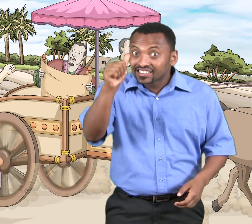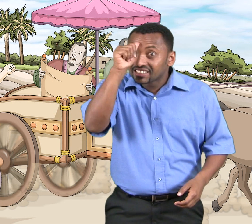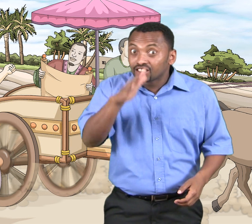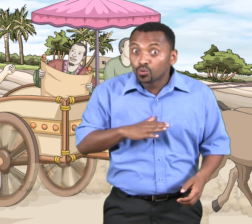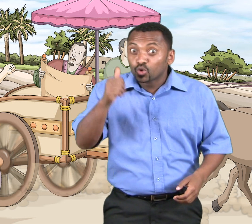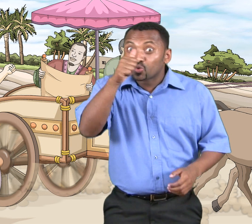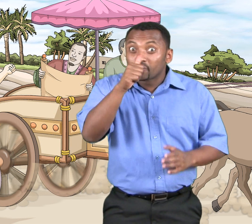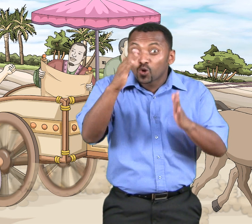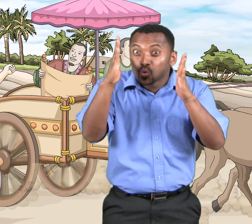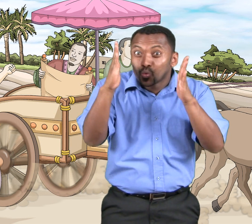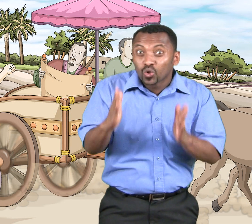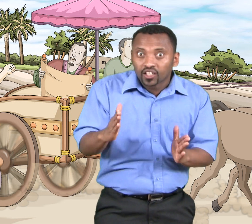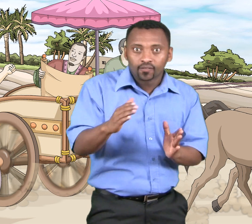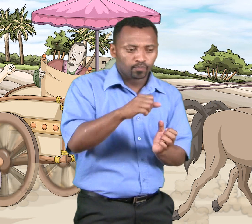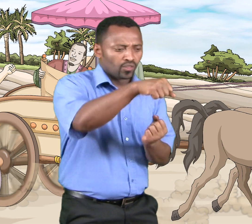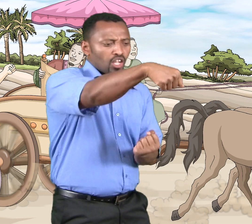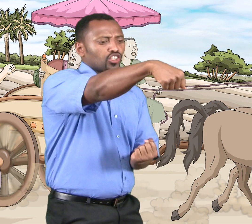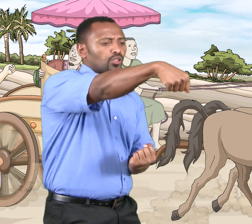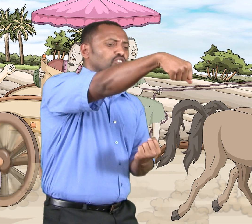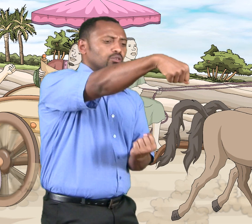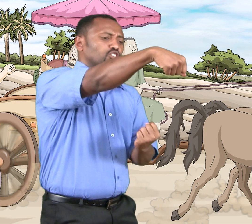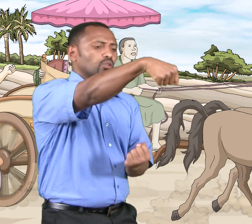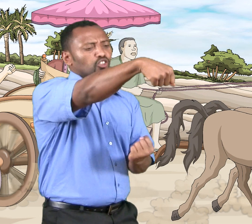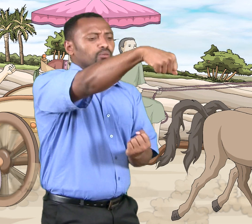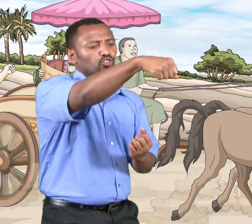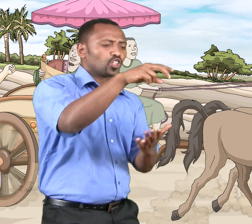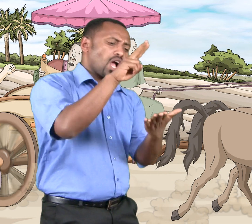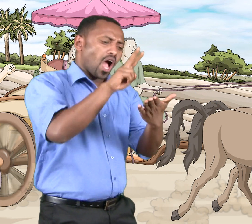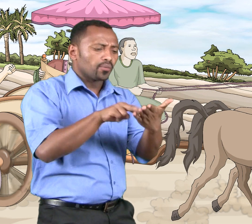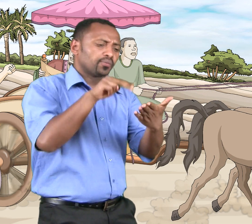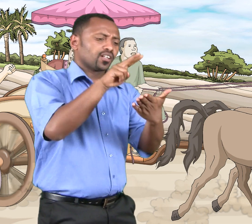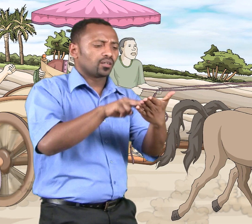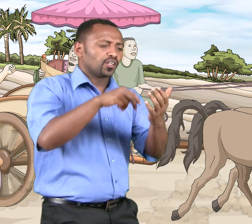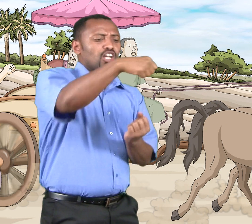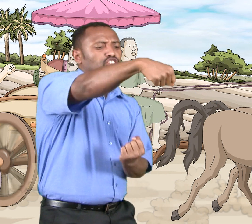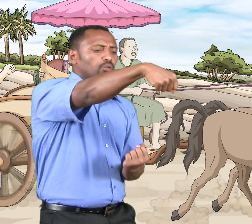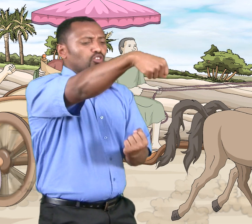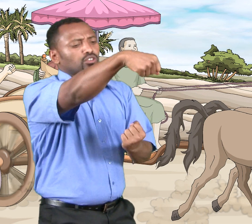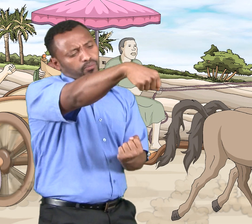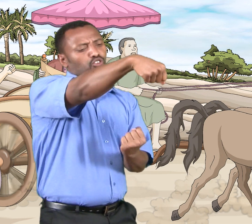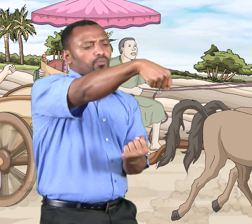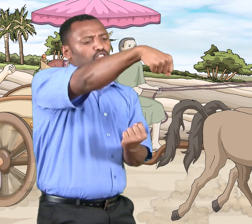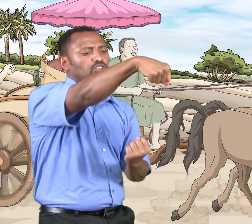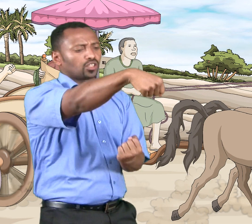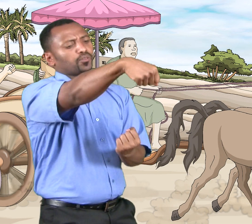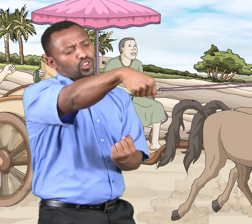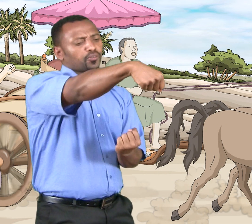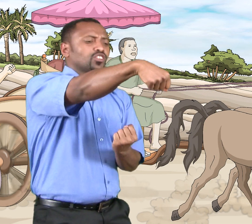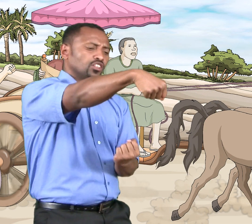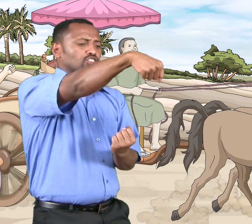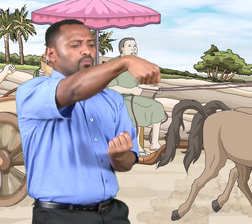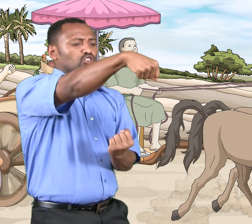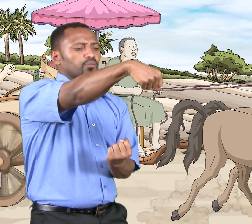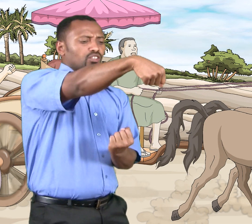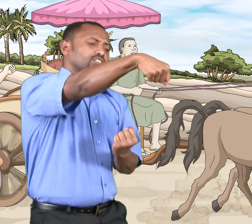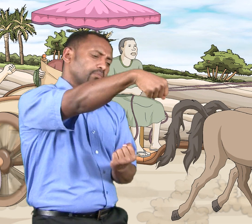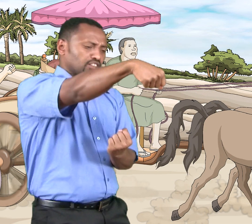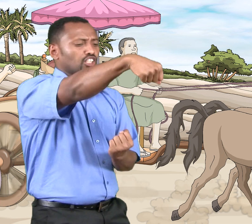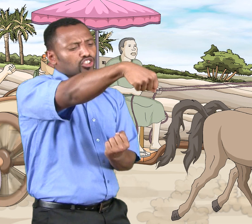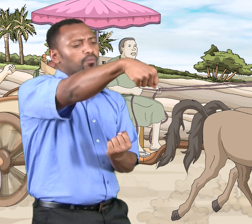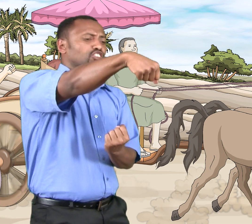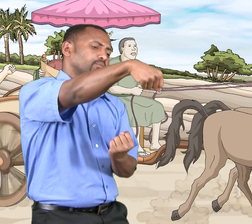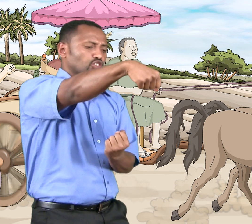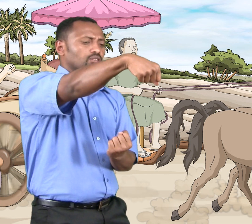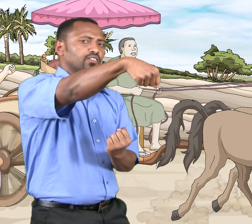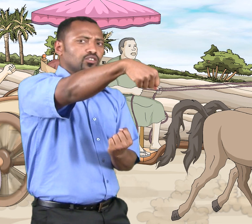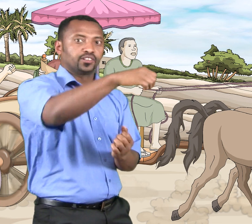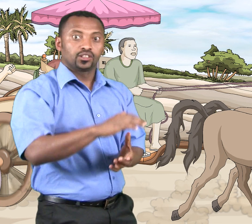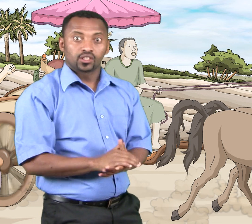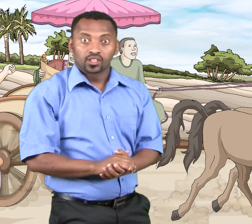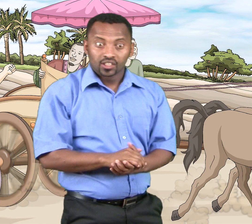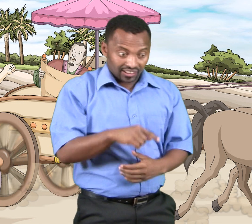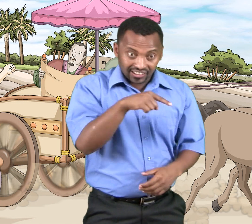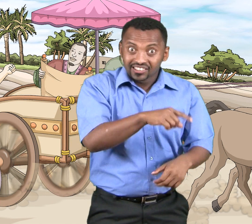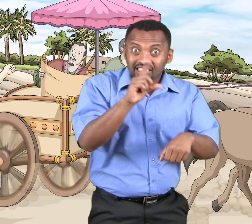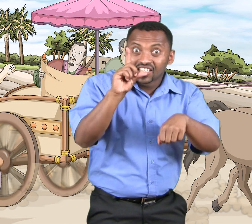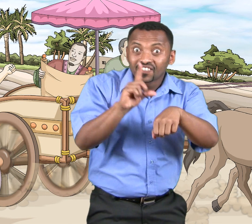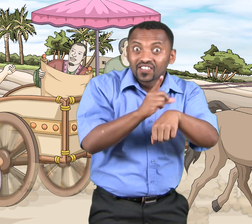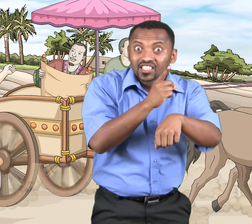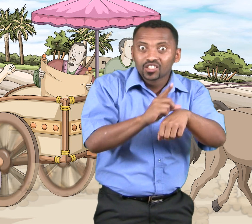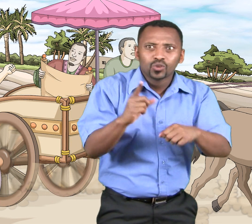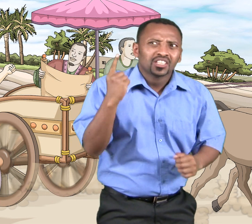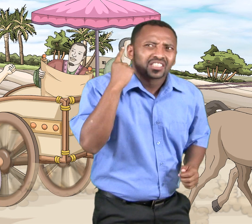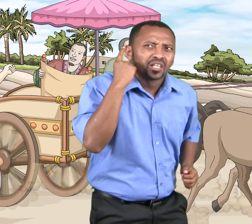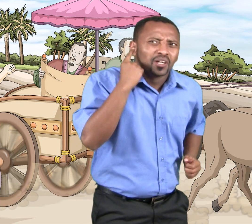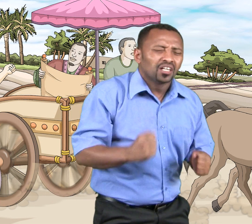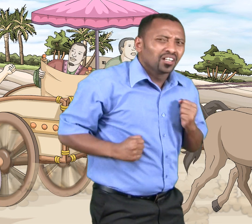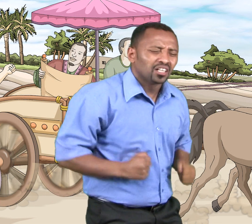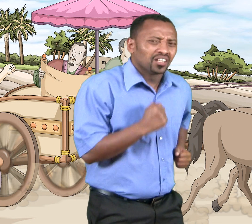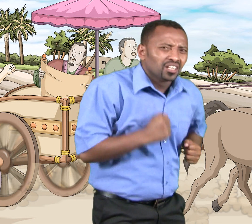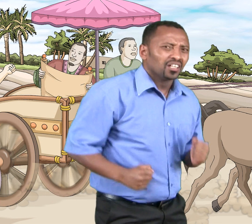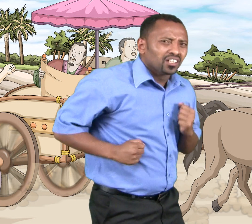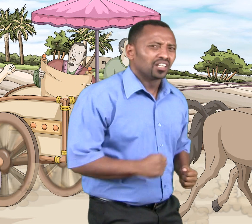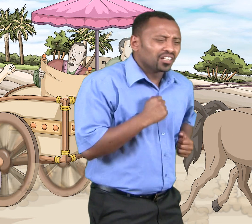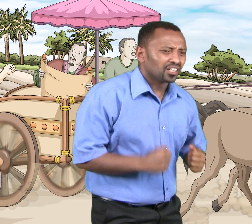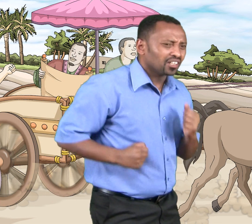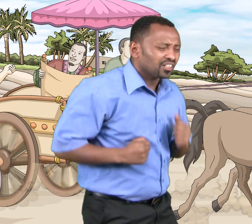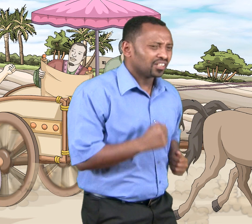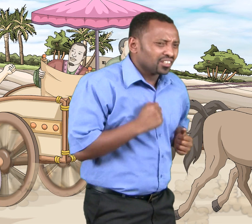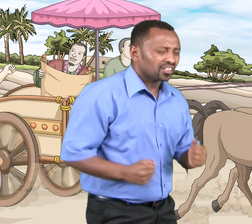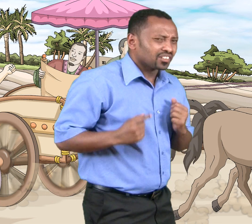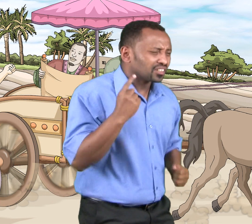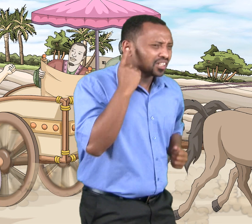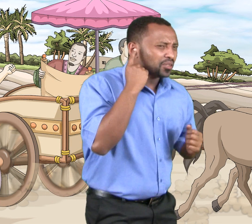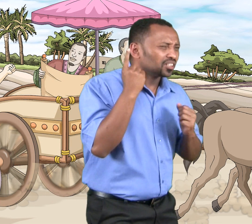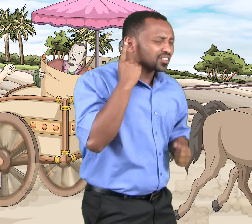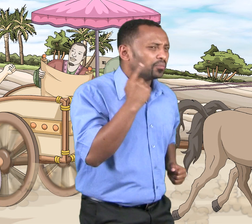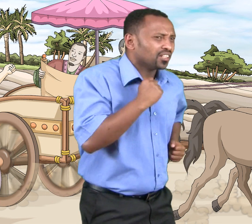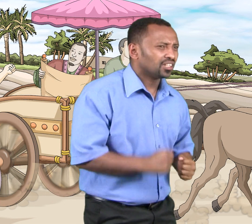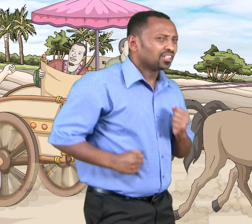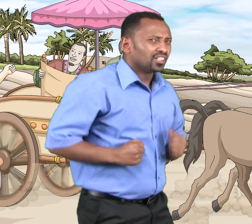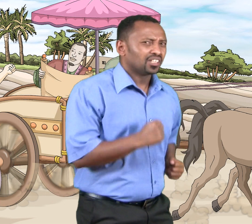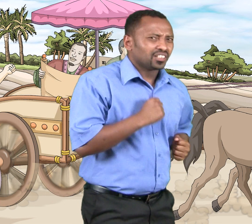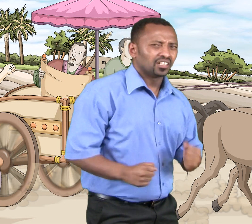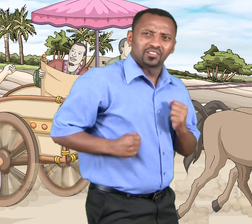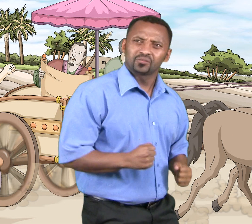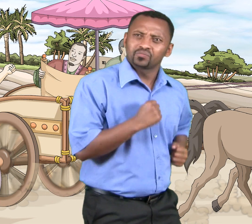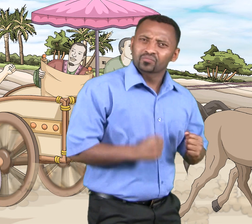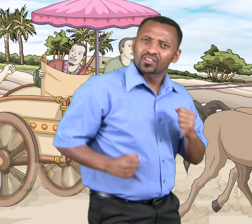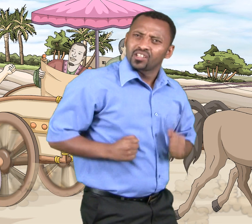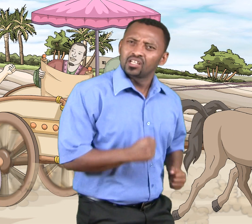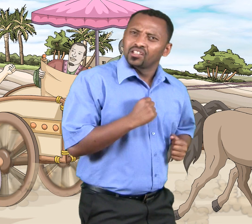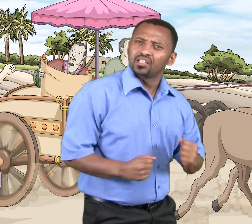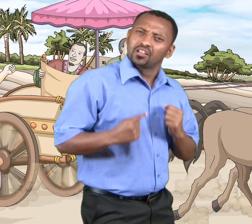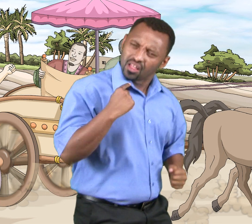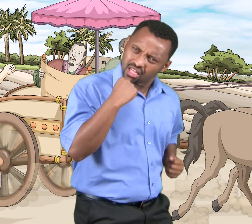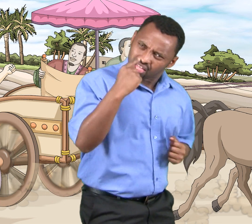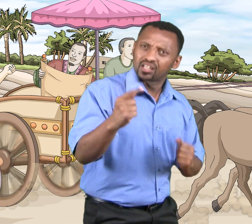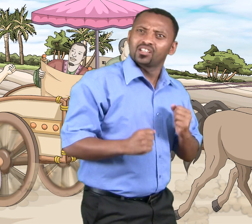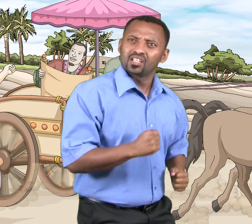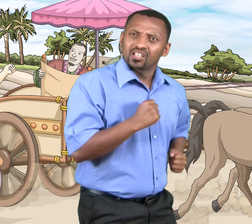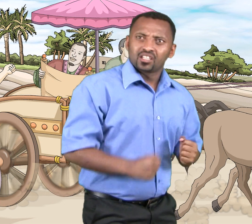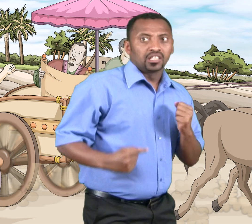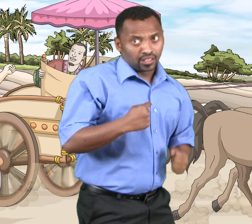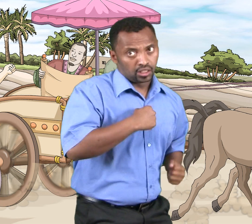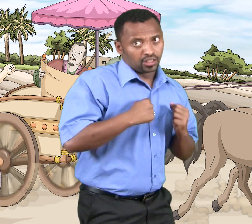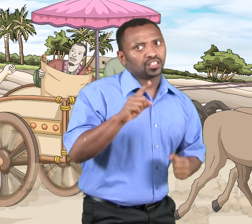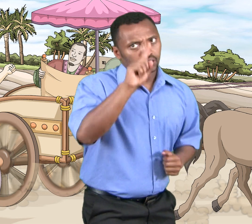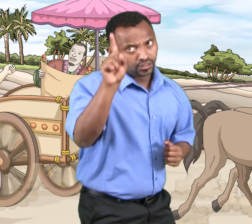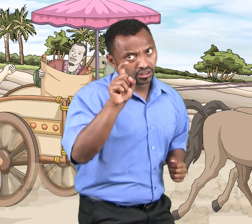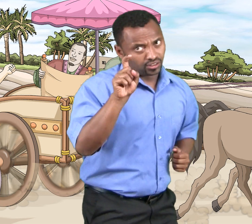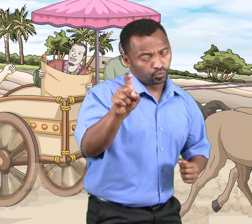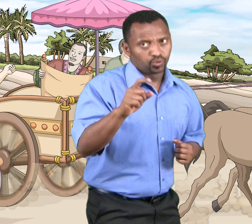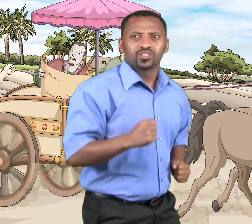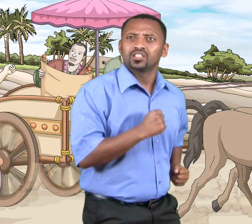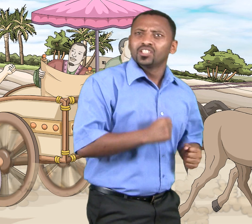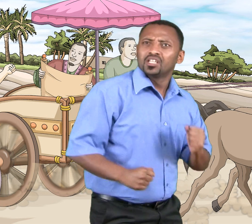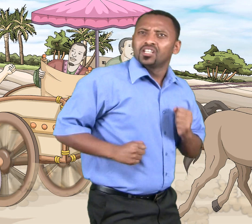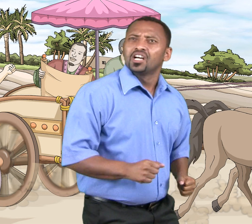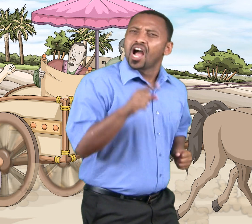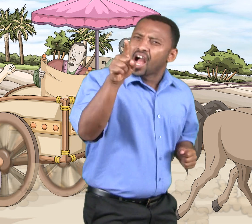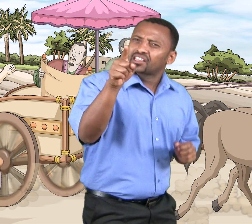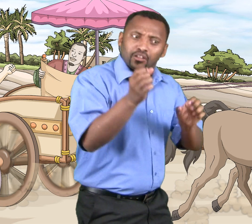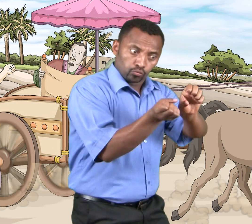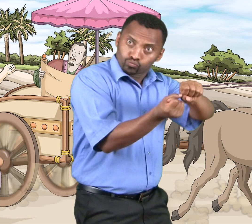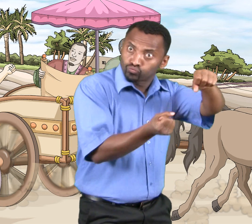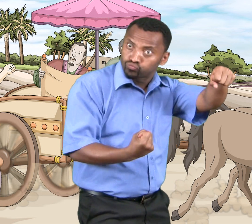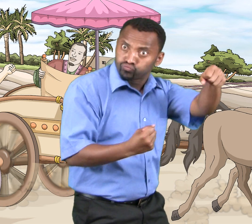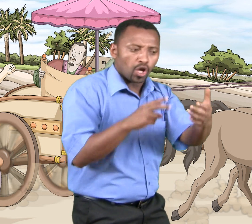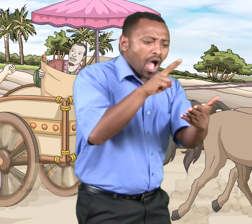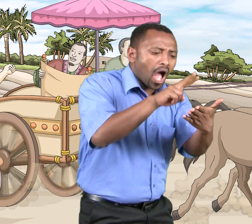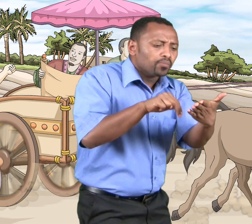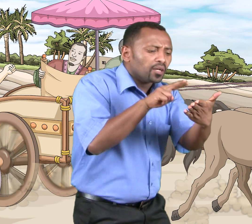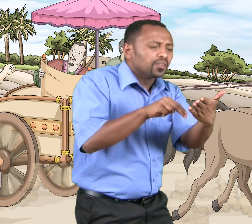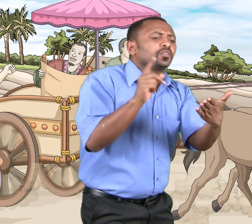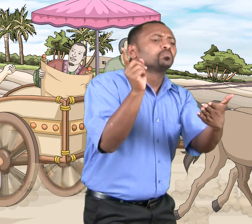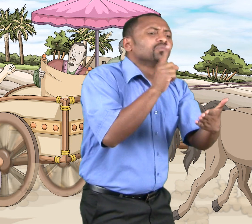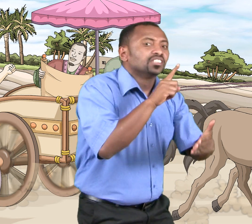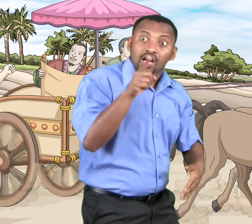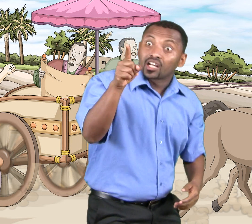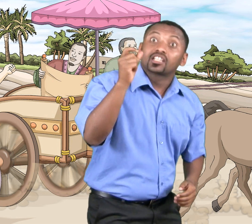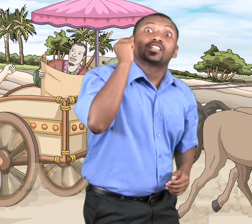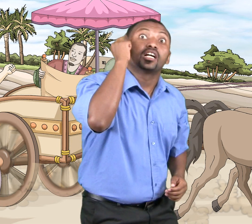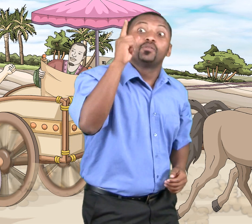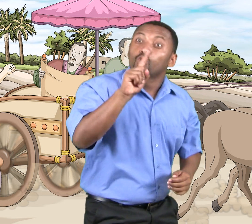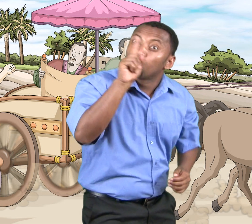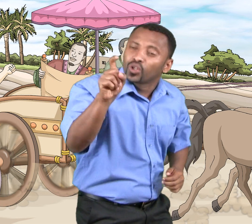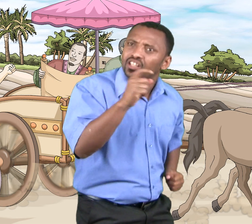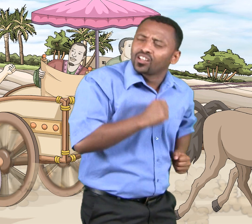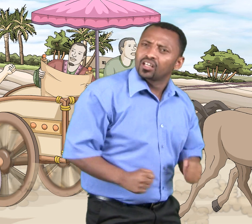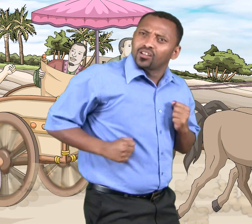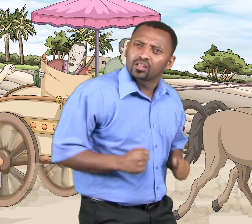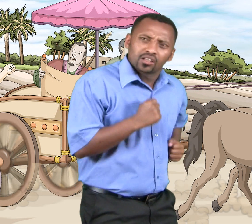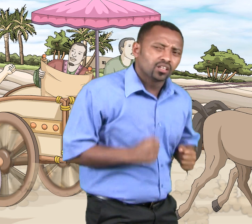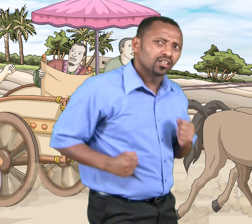“Do you understand what you are reading?”